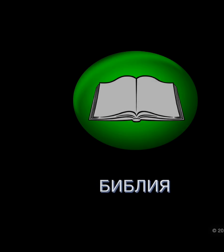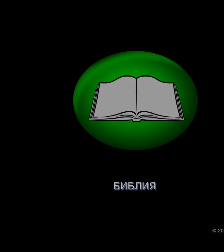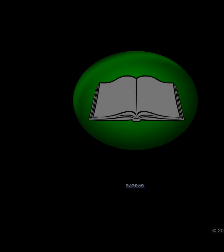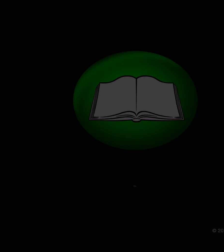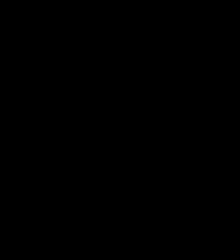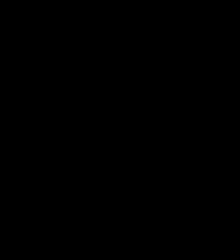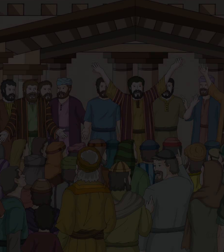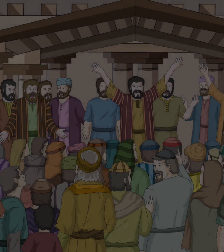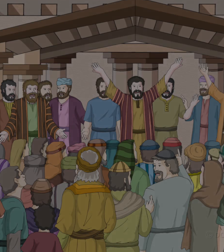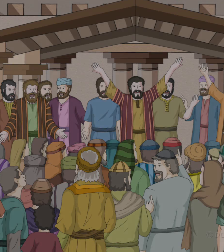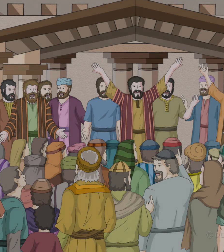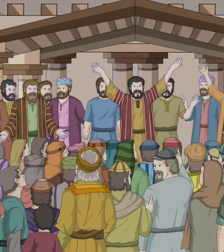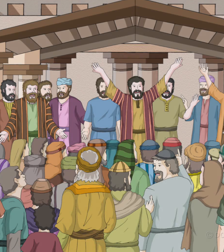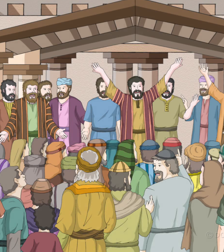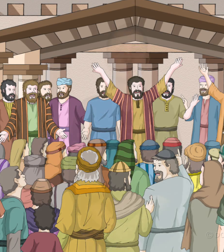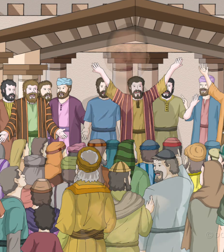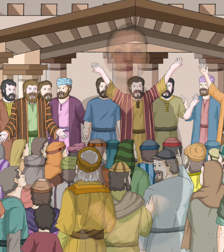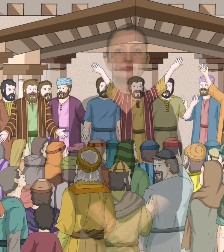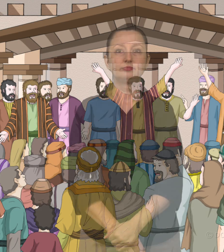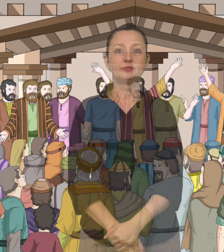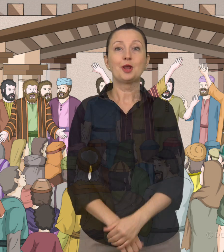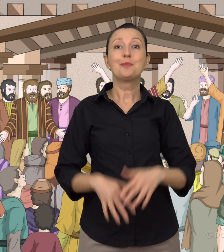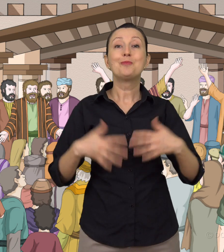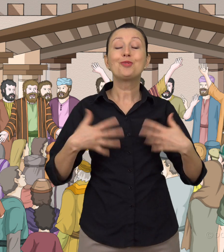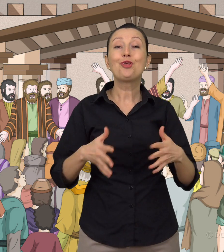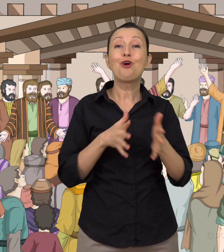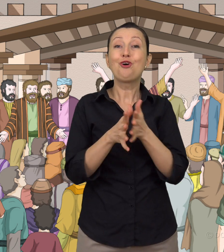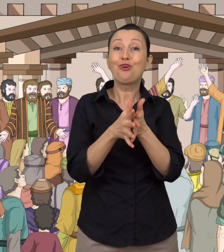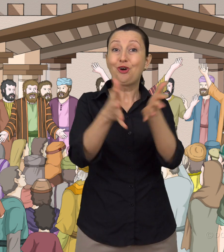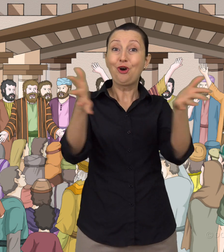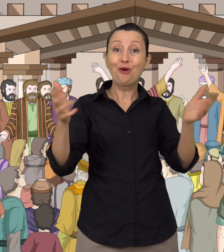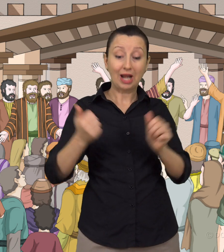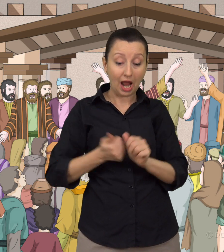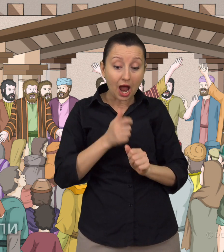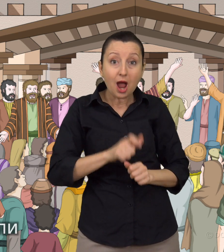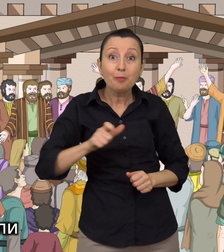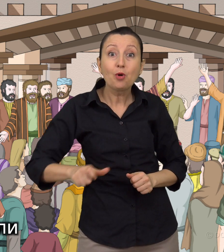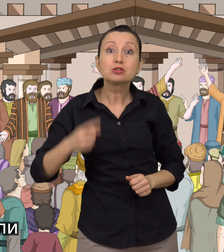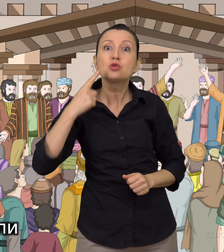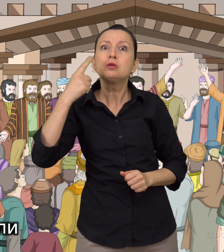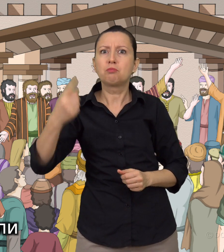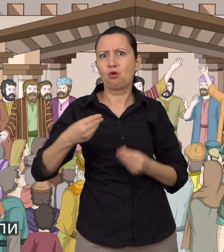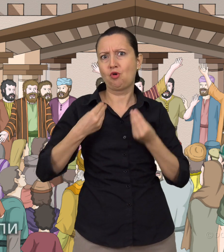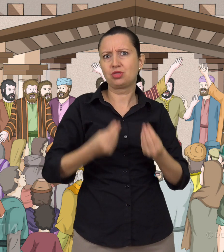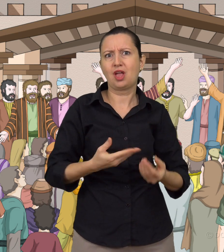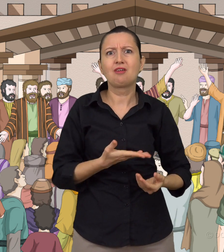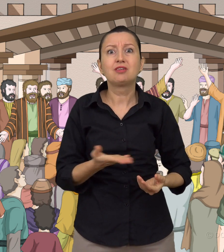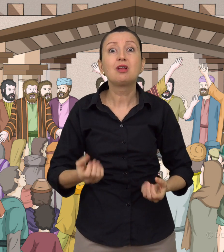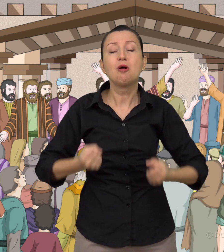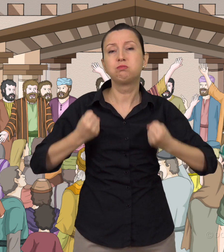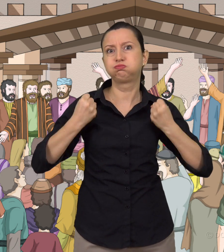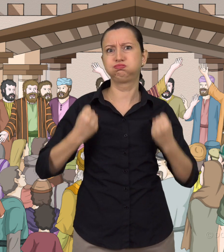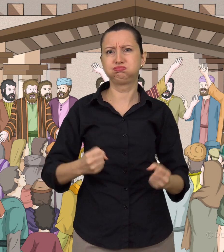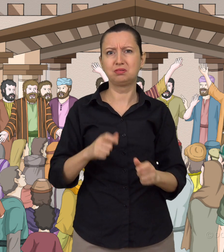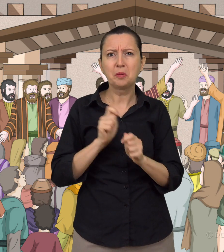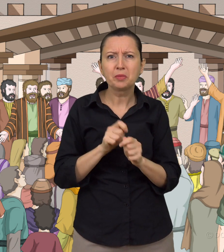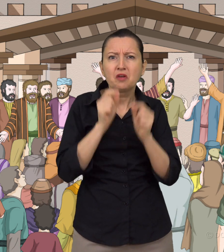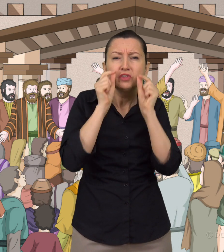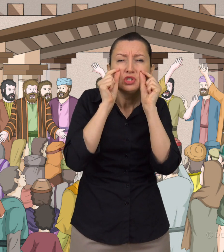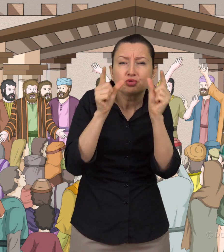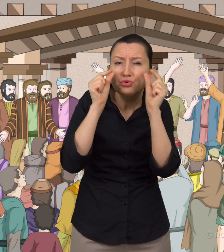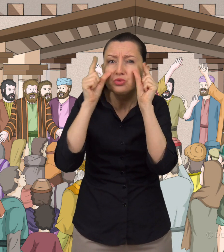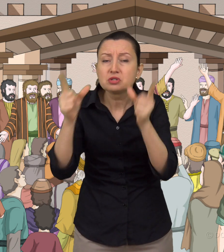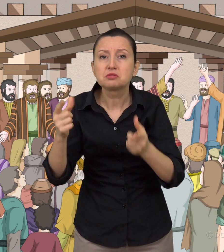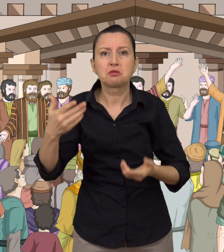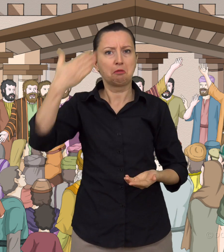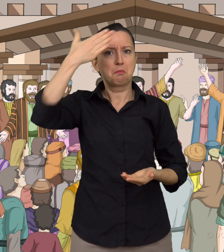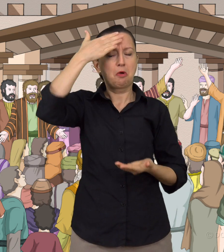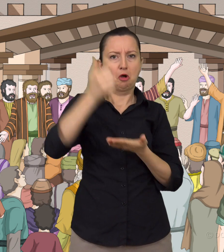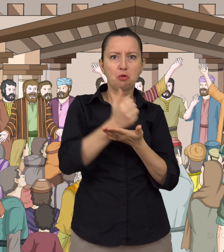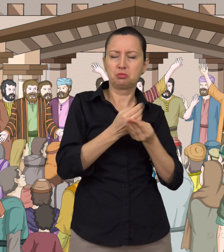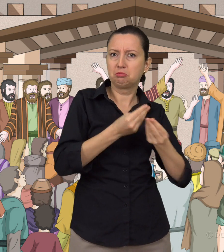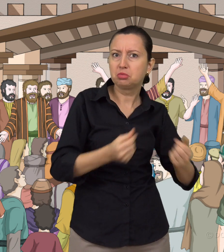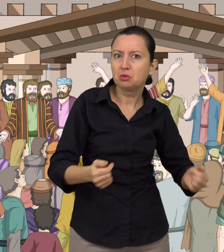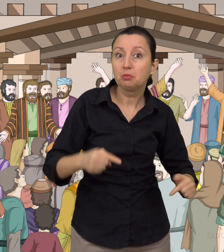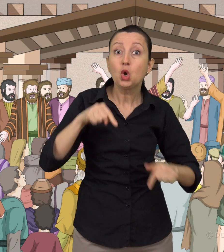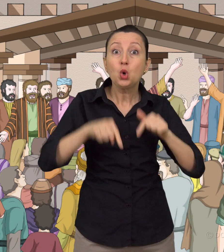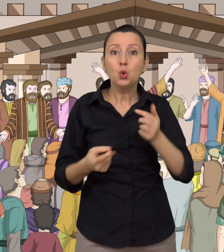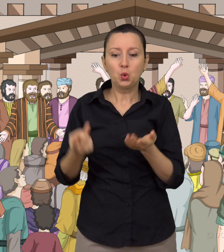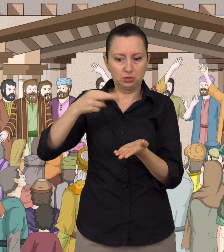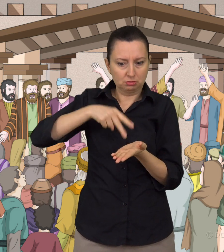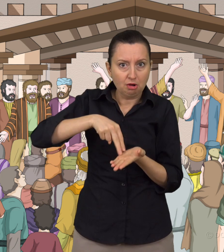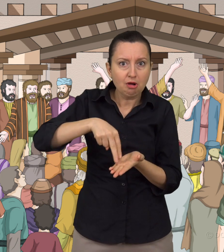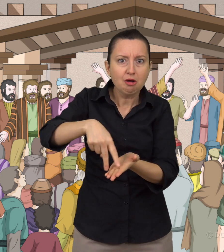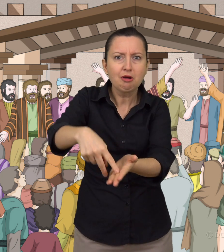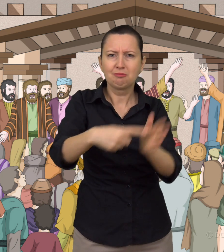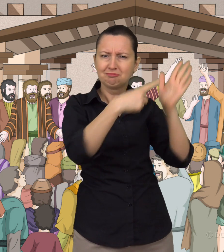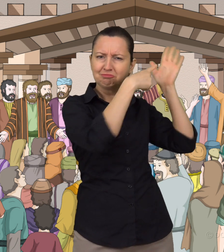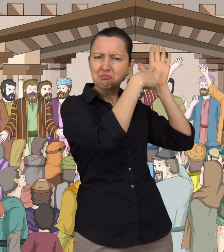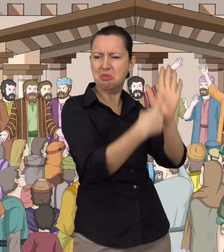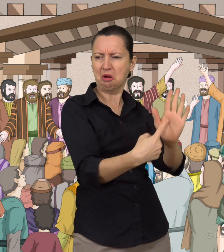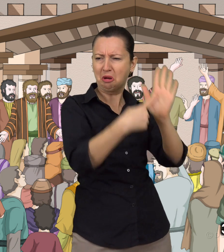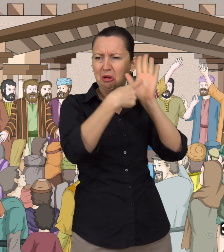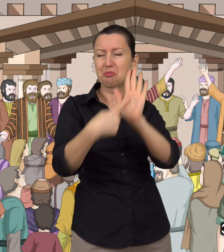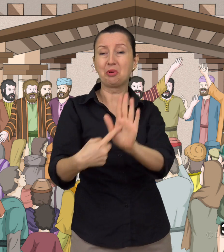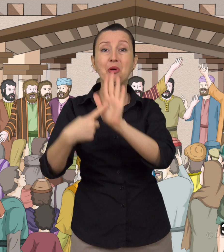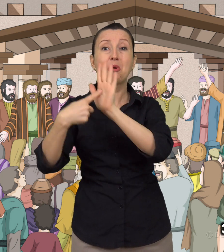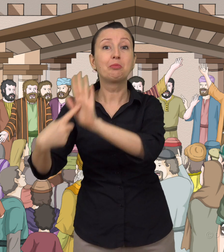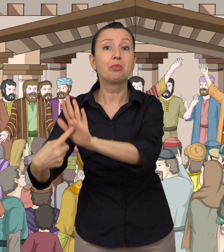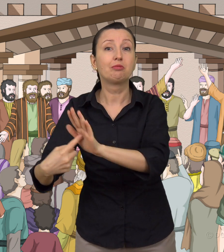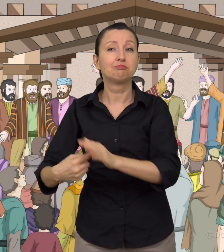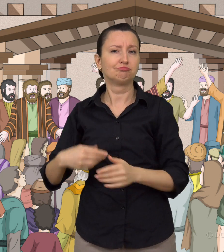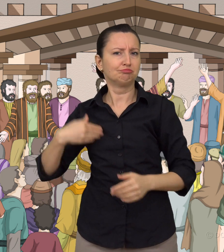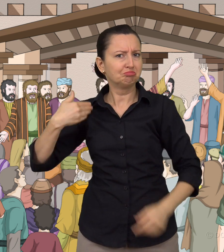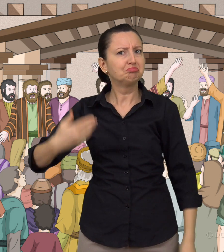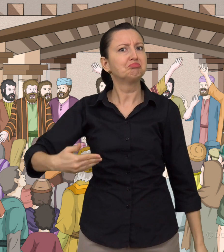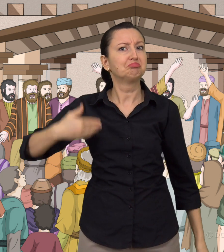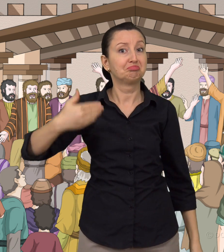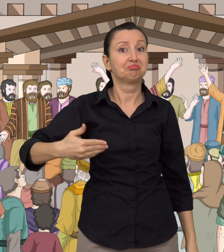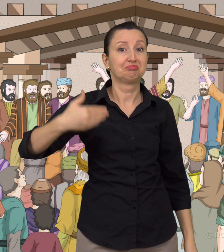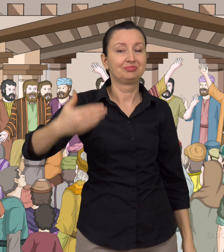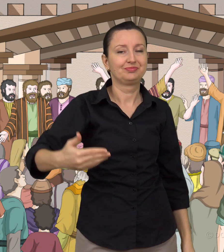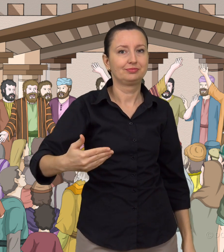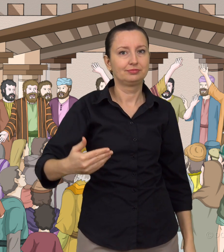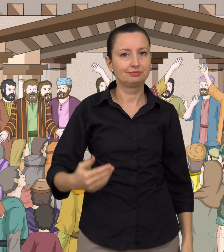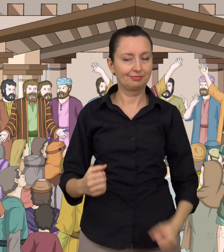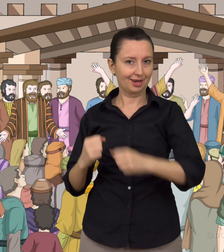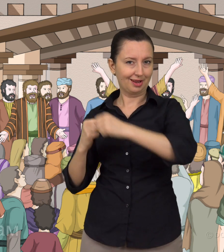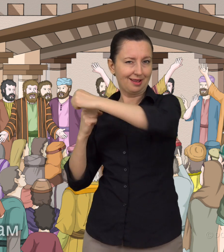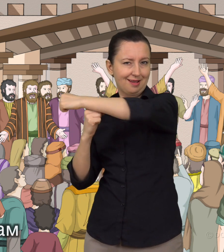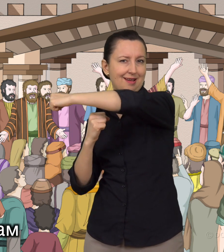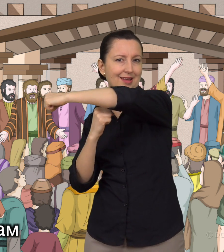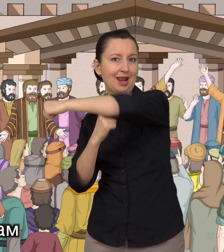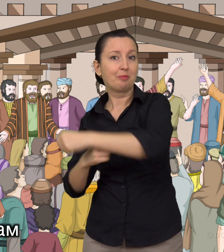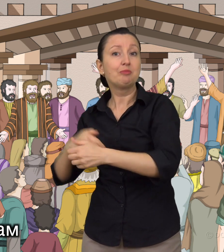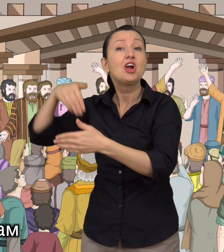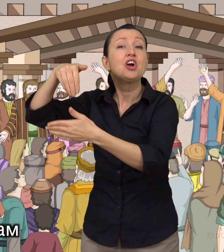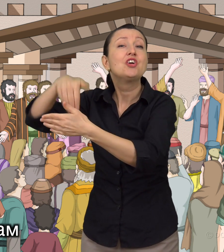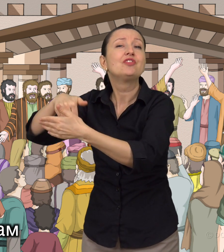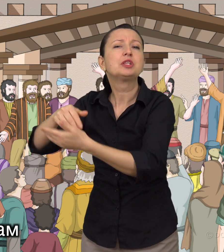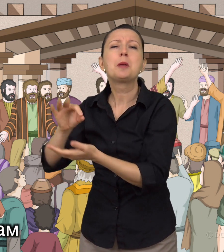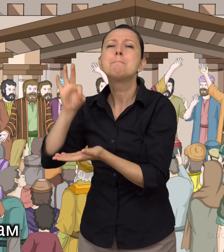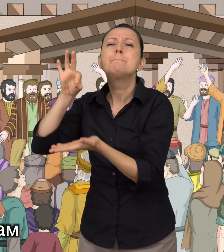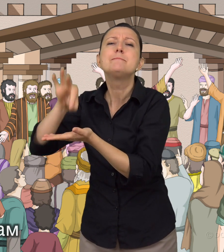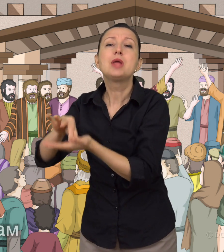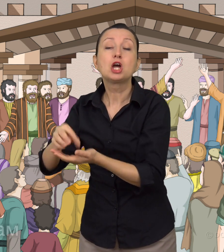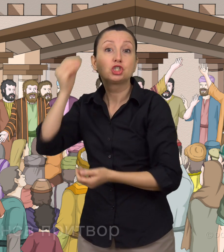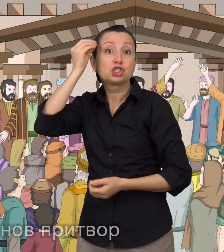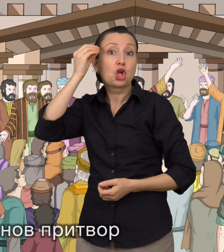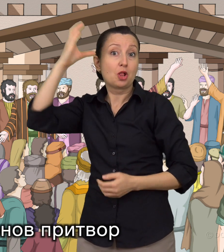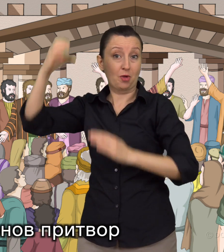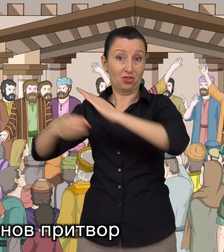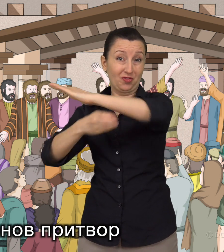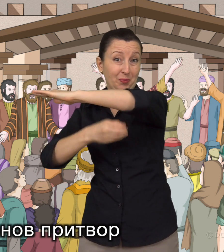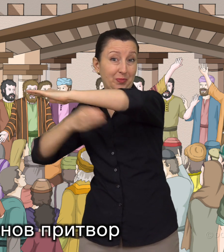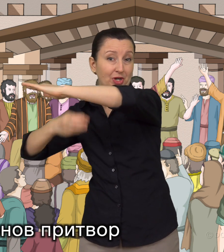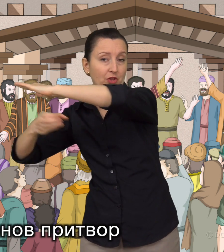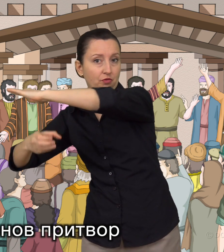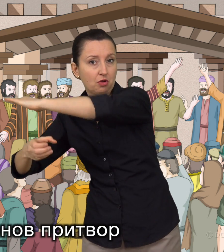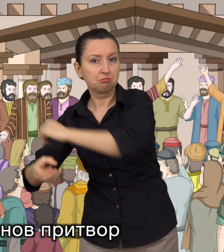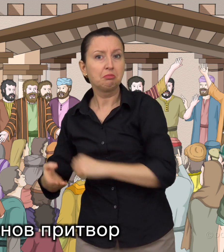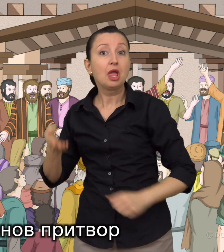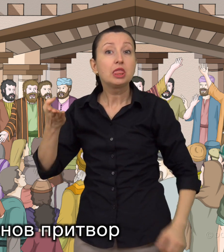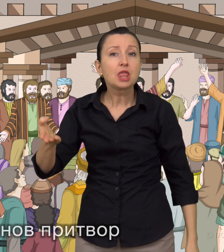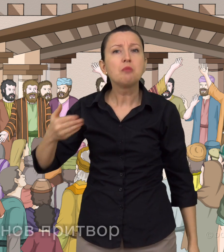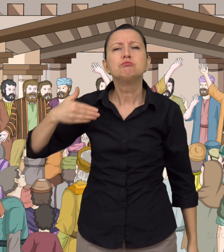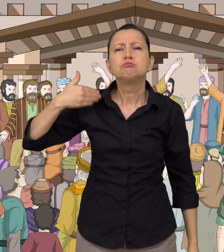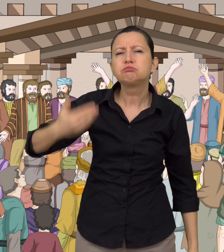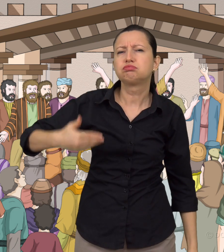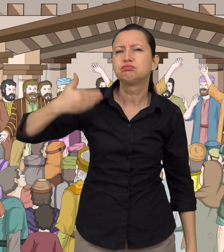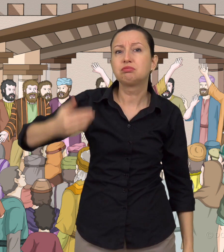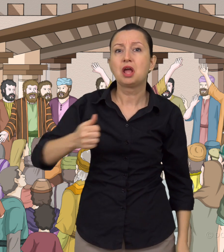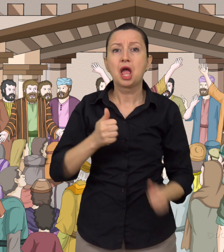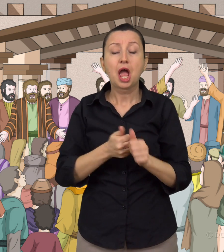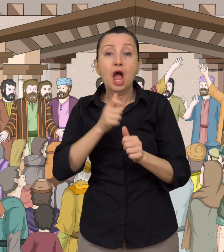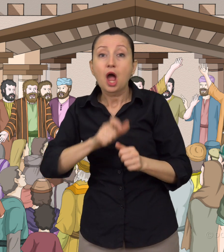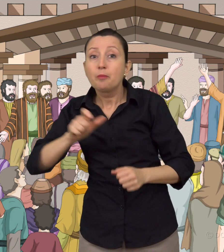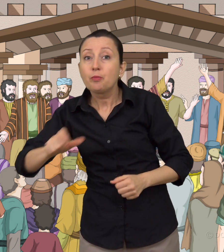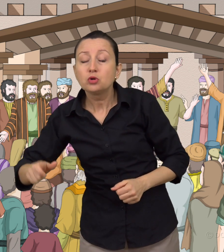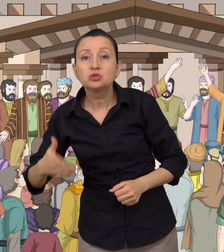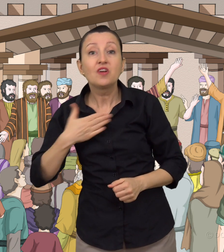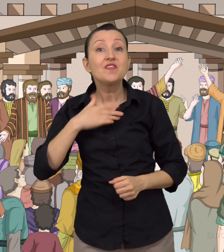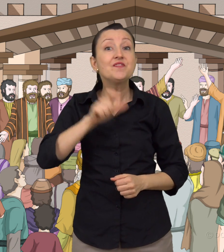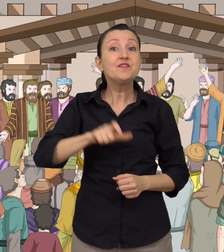The apostles performed many signs and wonders among the people, and with one accord the believers gathered together in Solomon’s Colonnade.